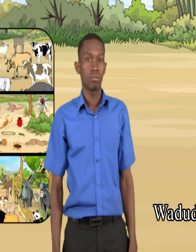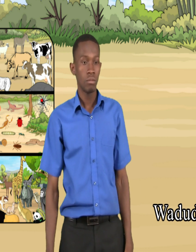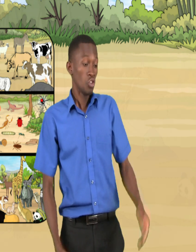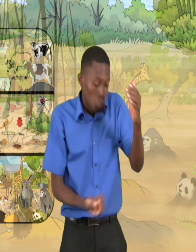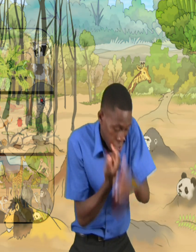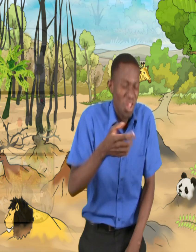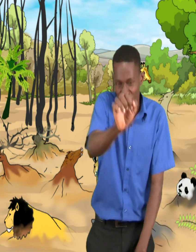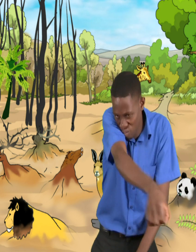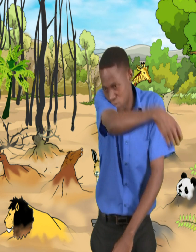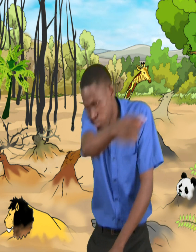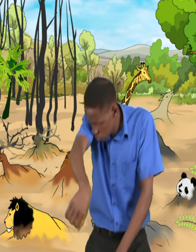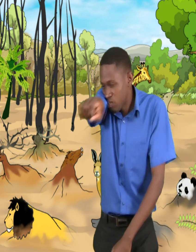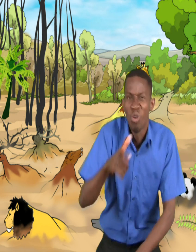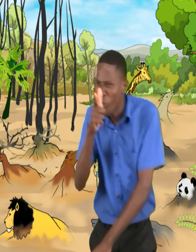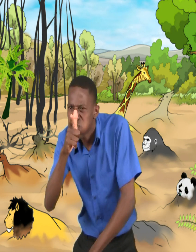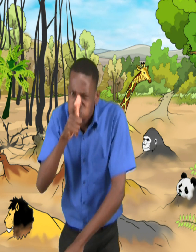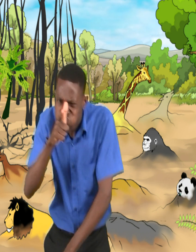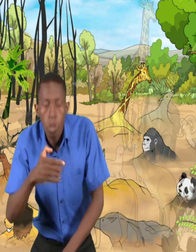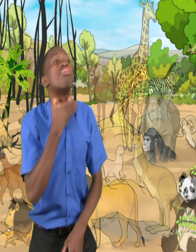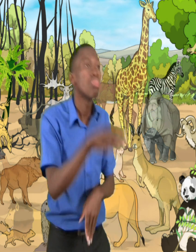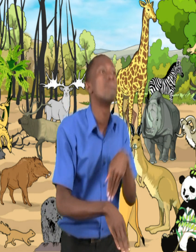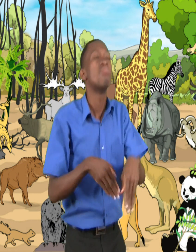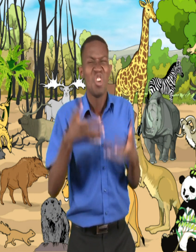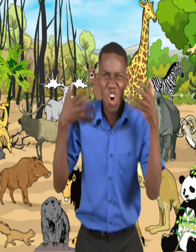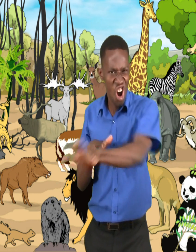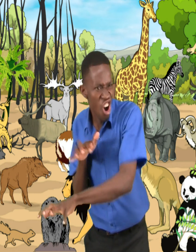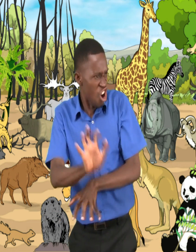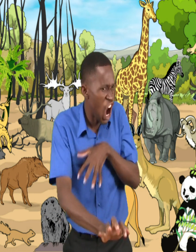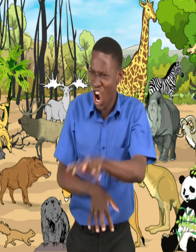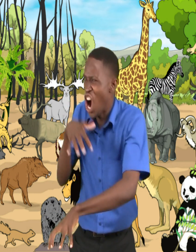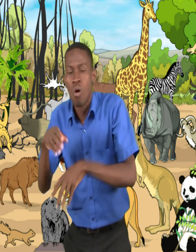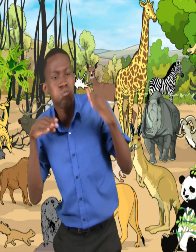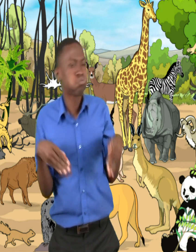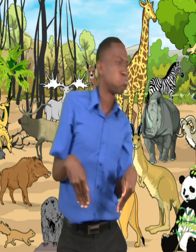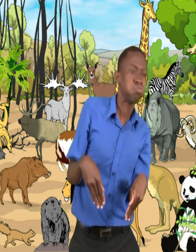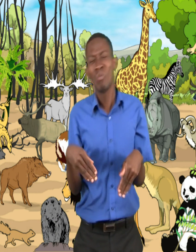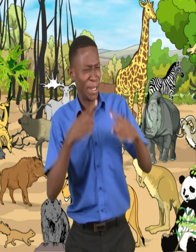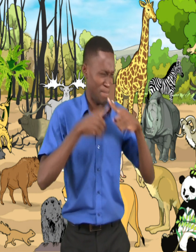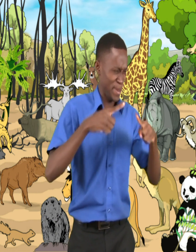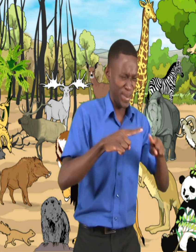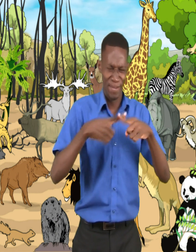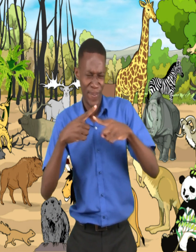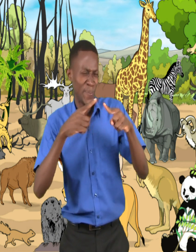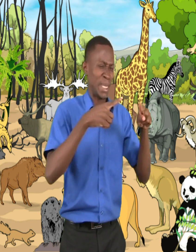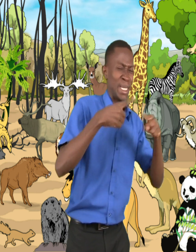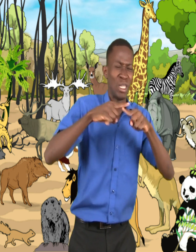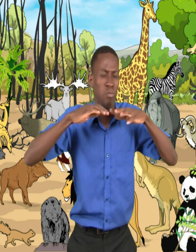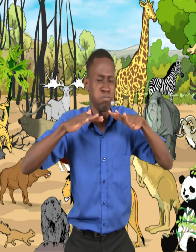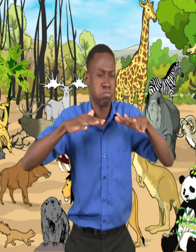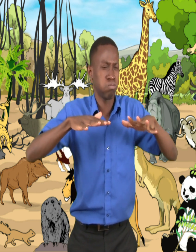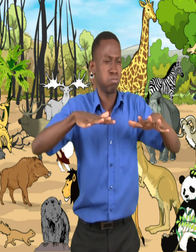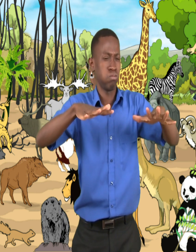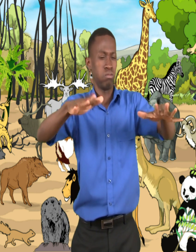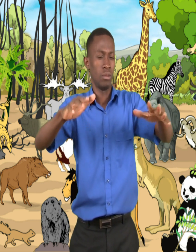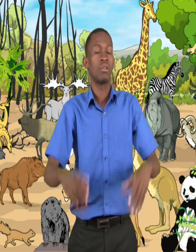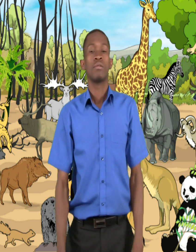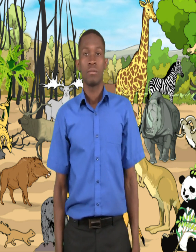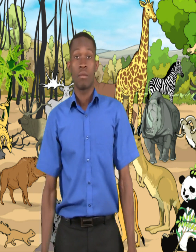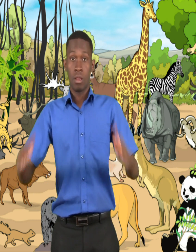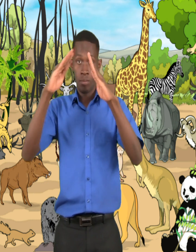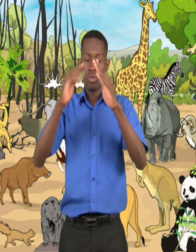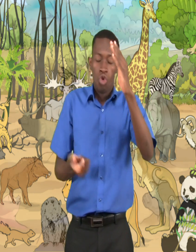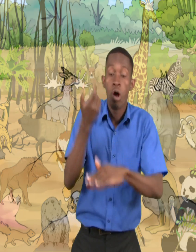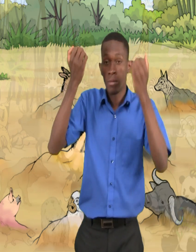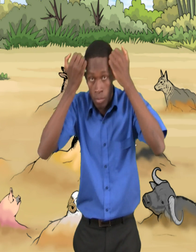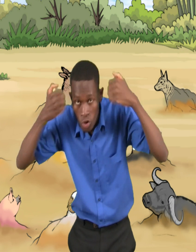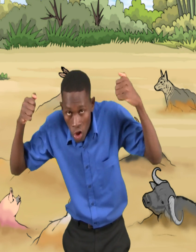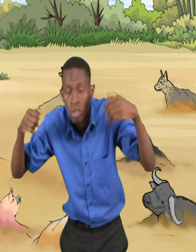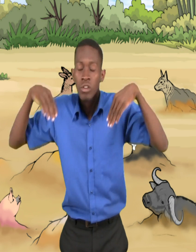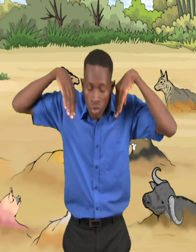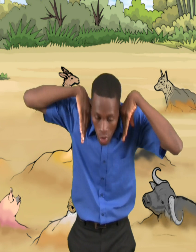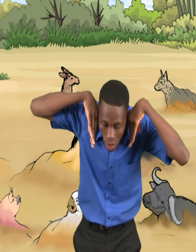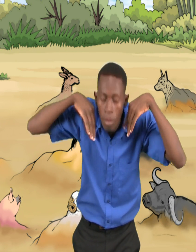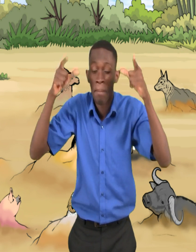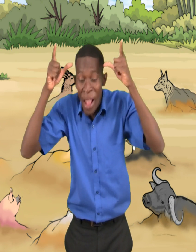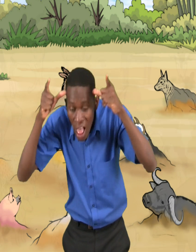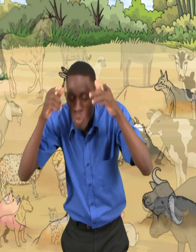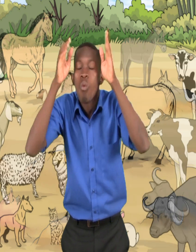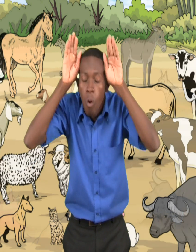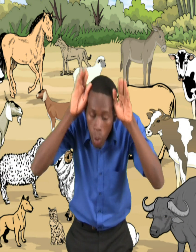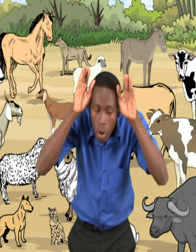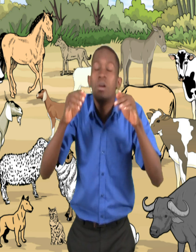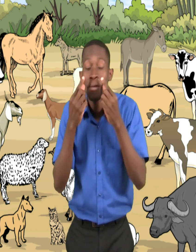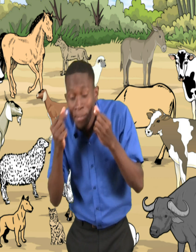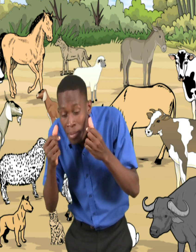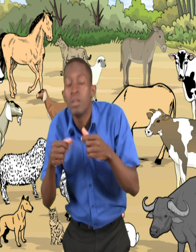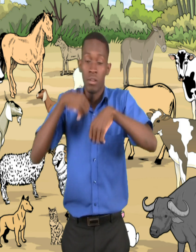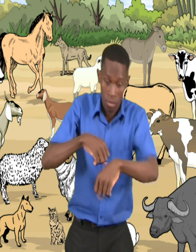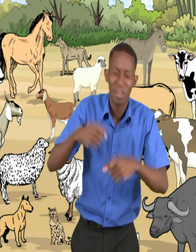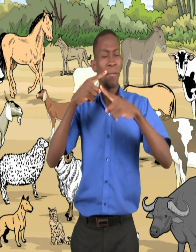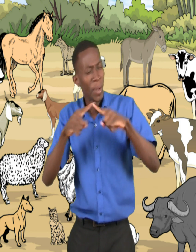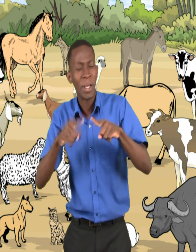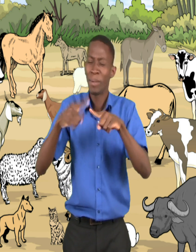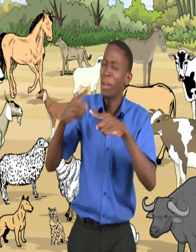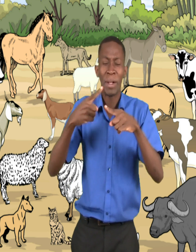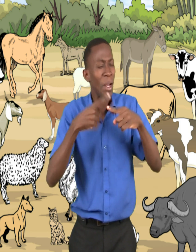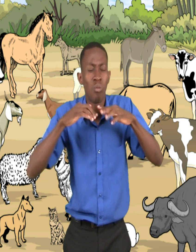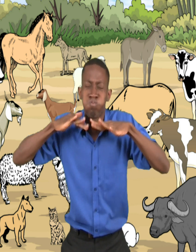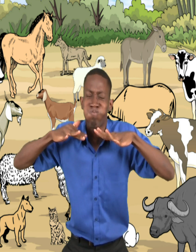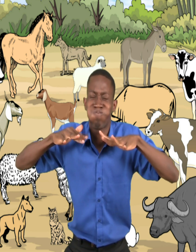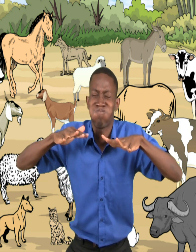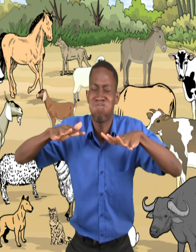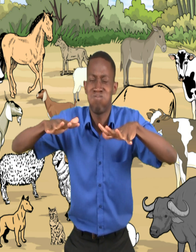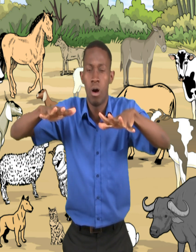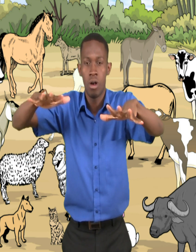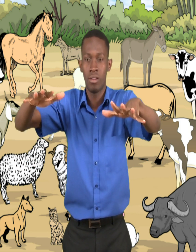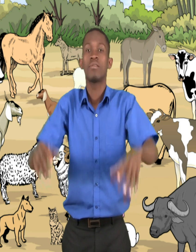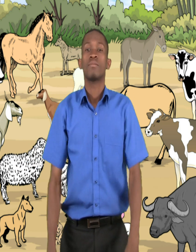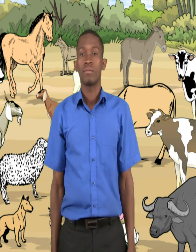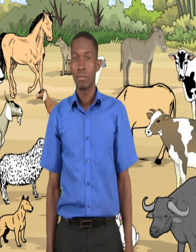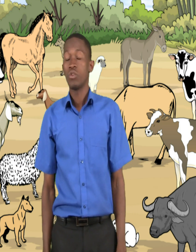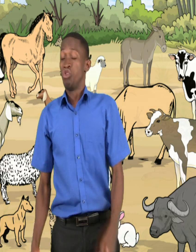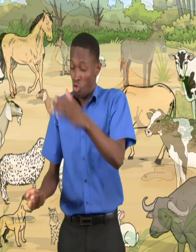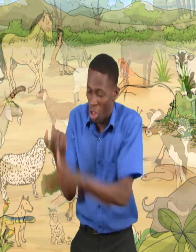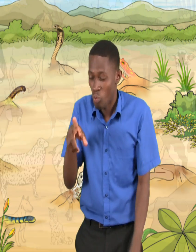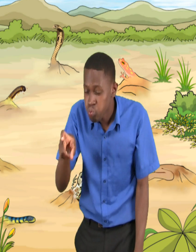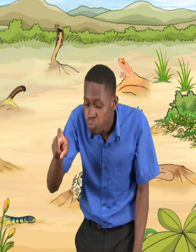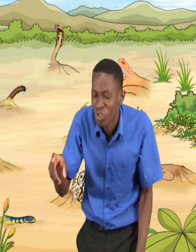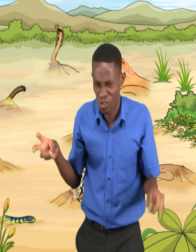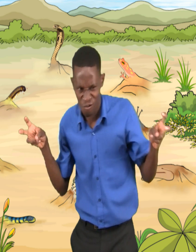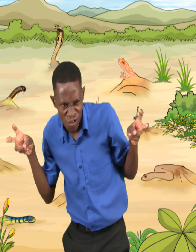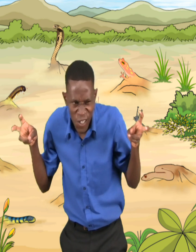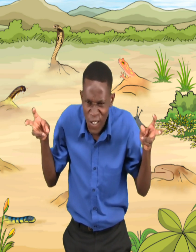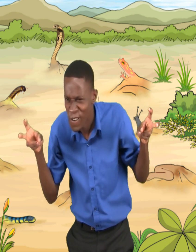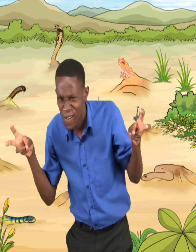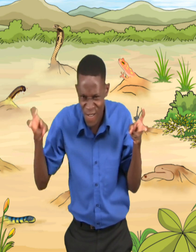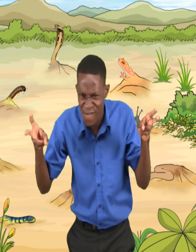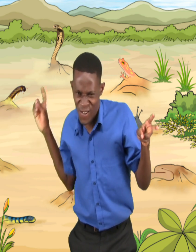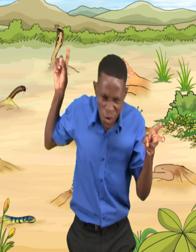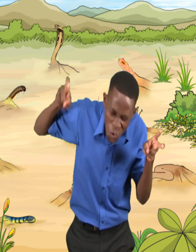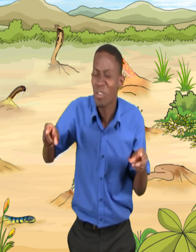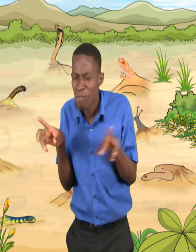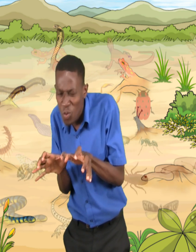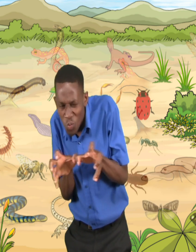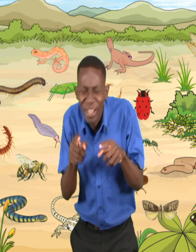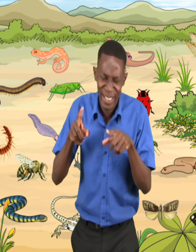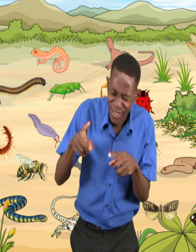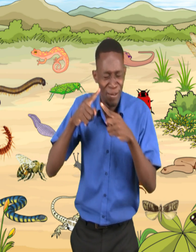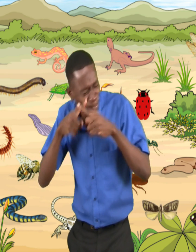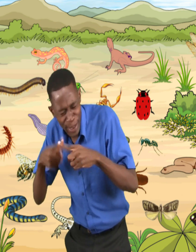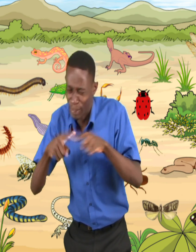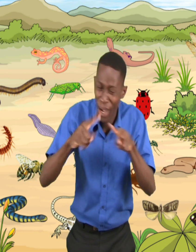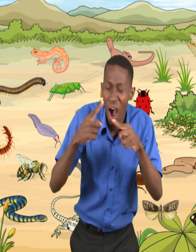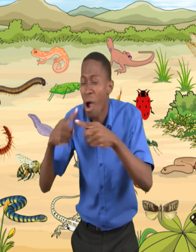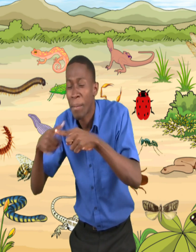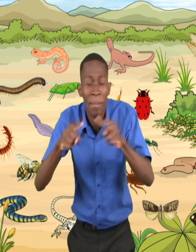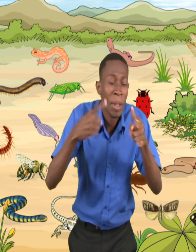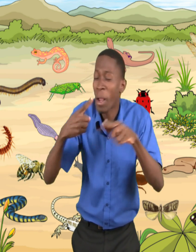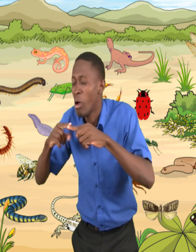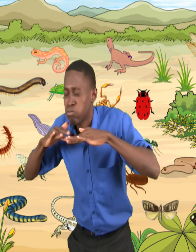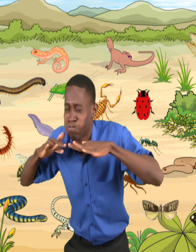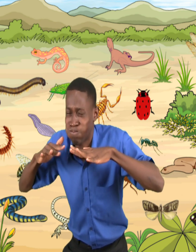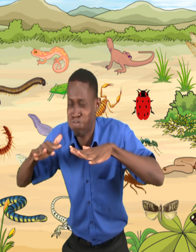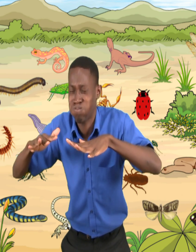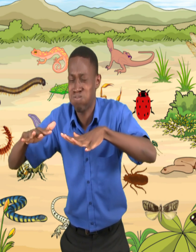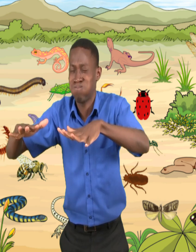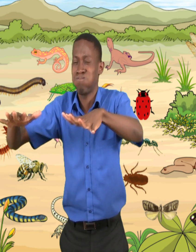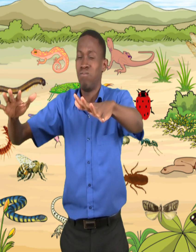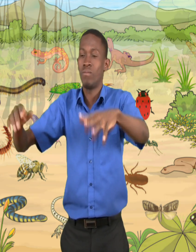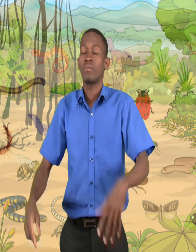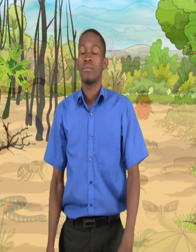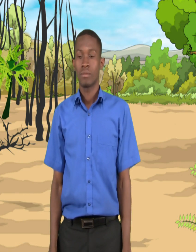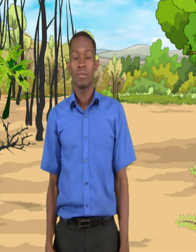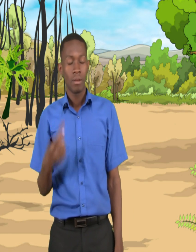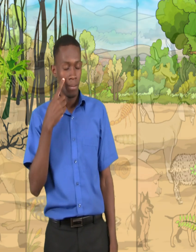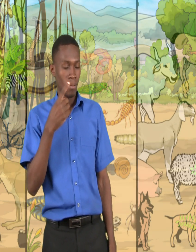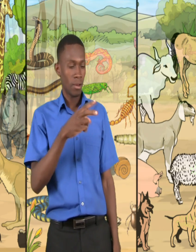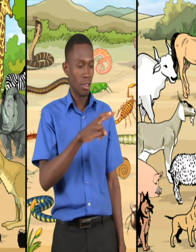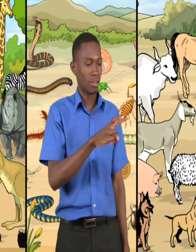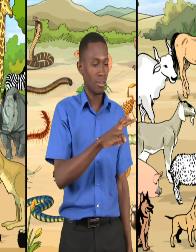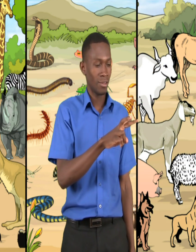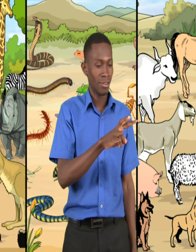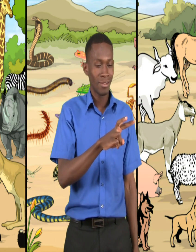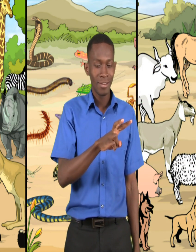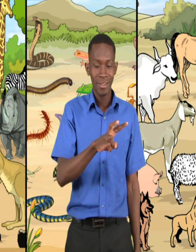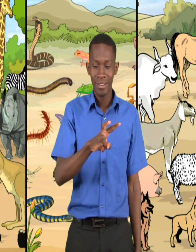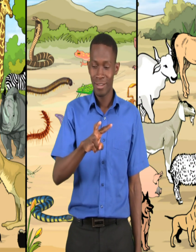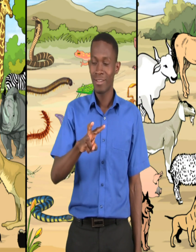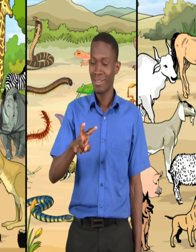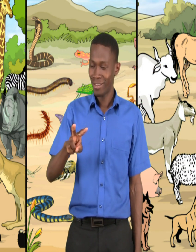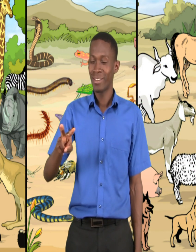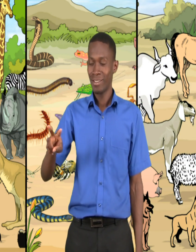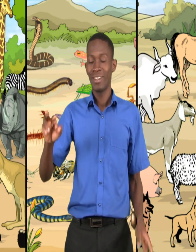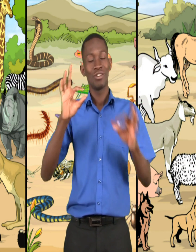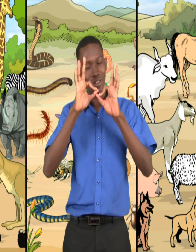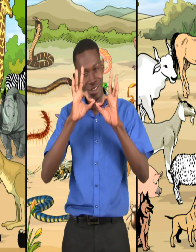God made the beasts of the earth according to their kinds, the livestock according to their kinds, and everything that crawls upon the earth according to its kind.